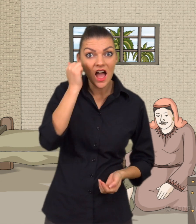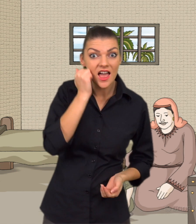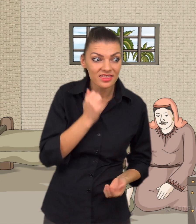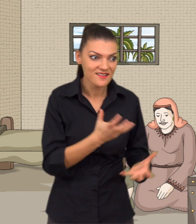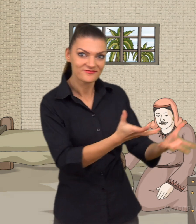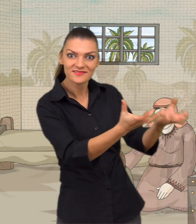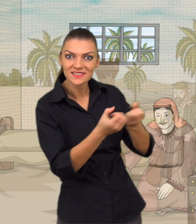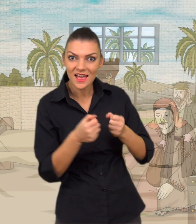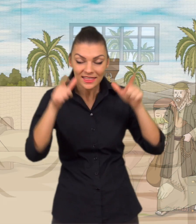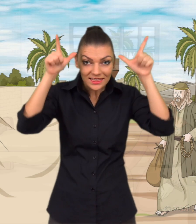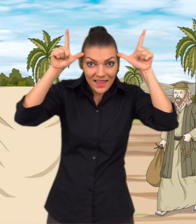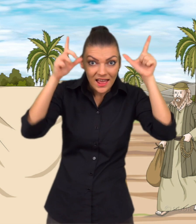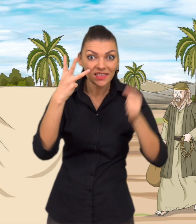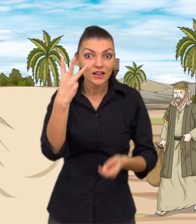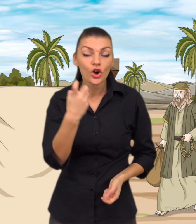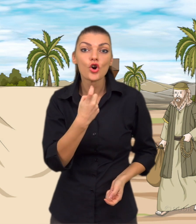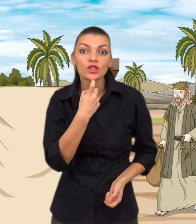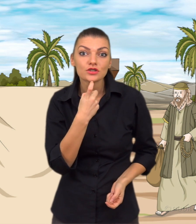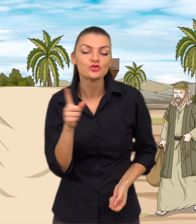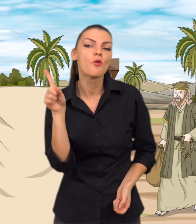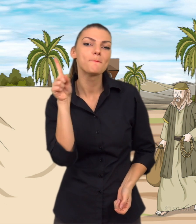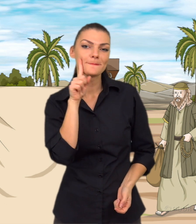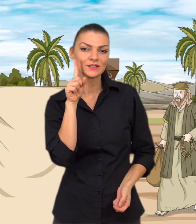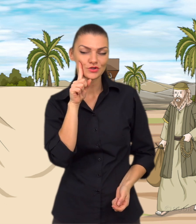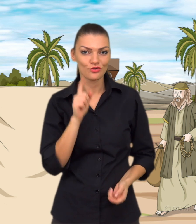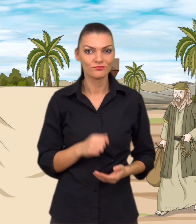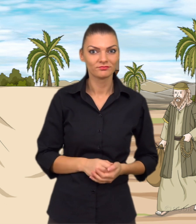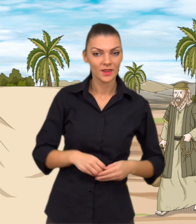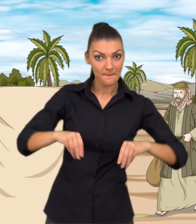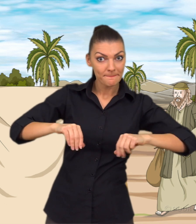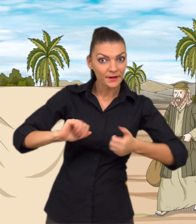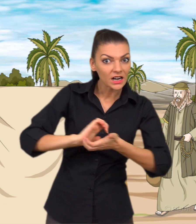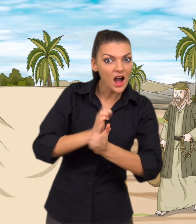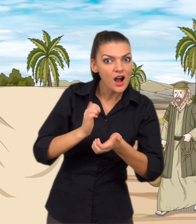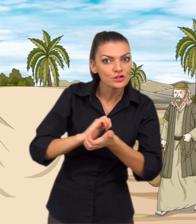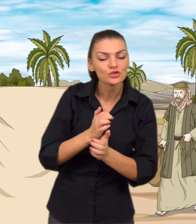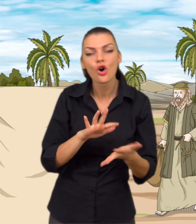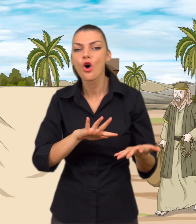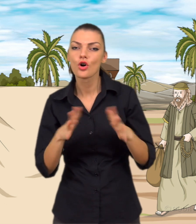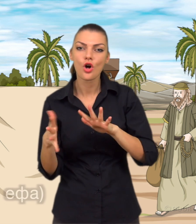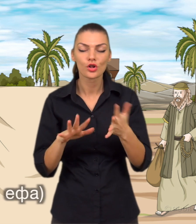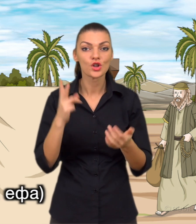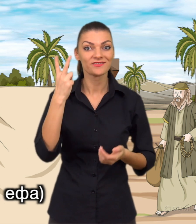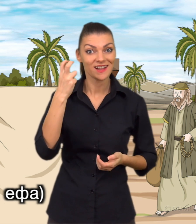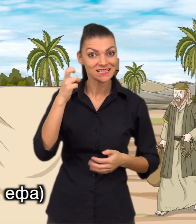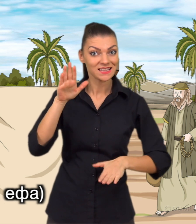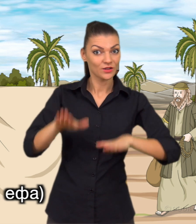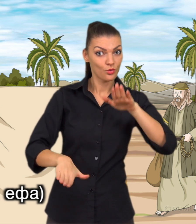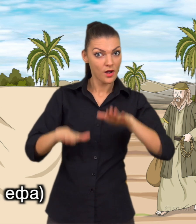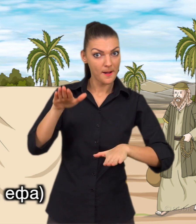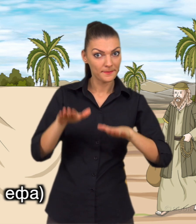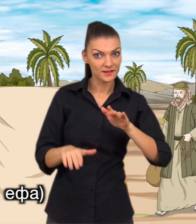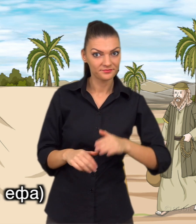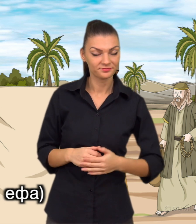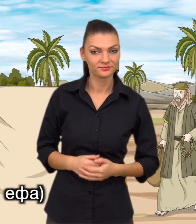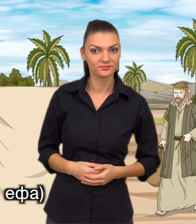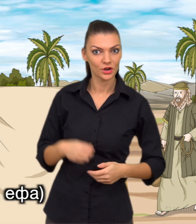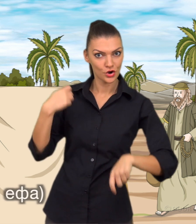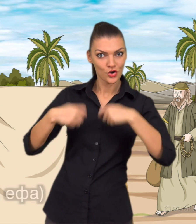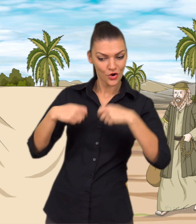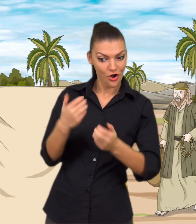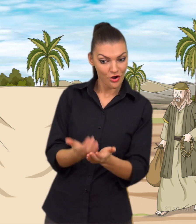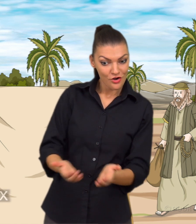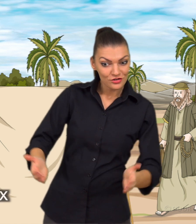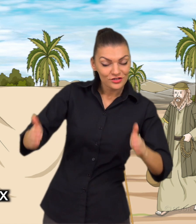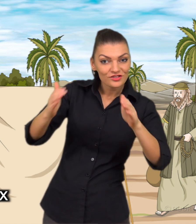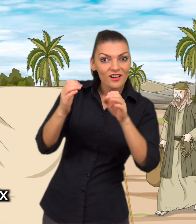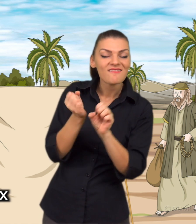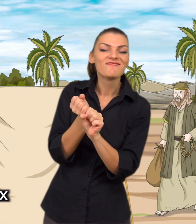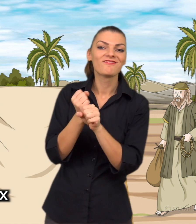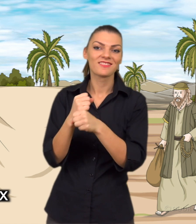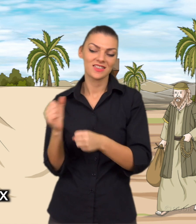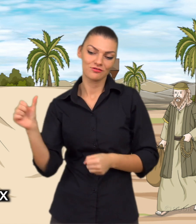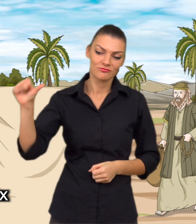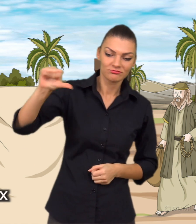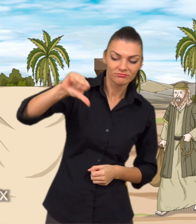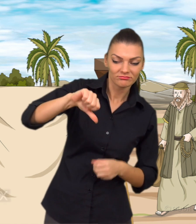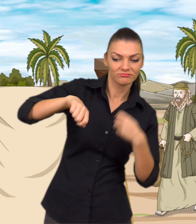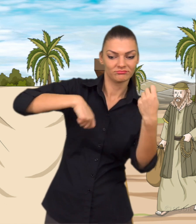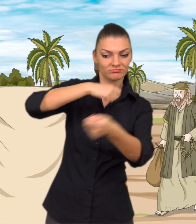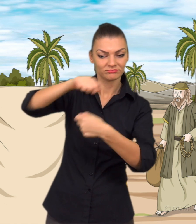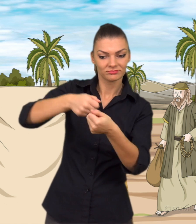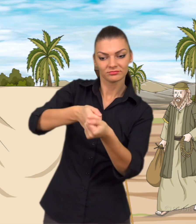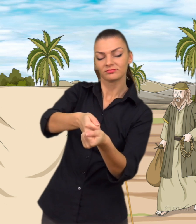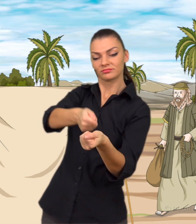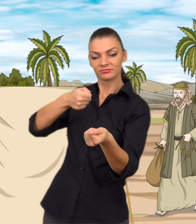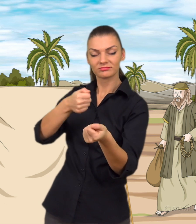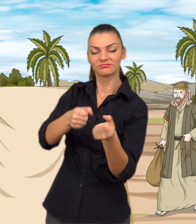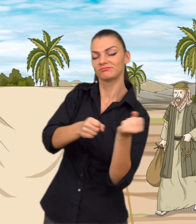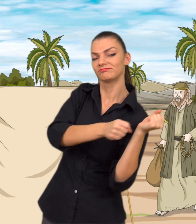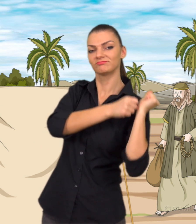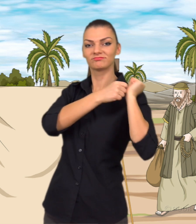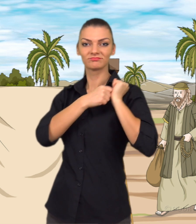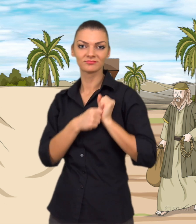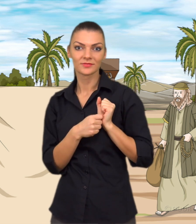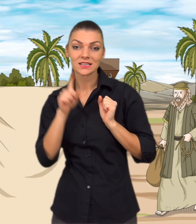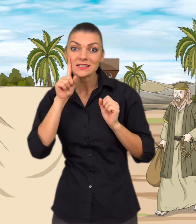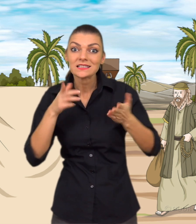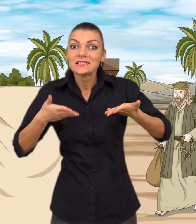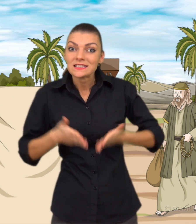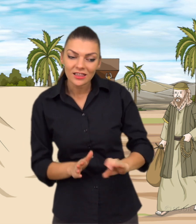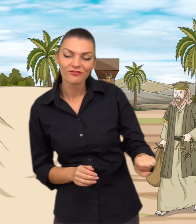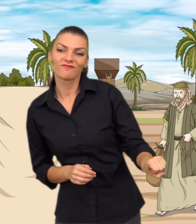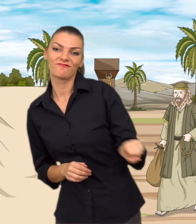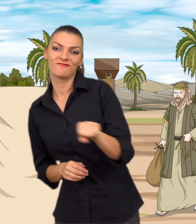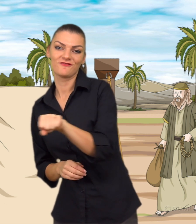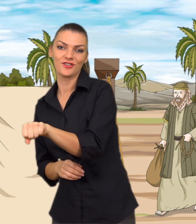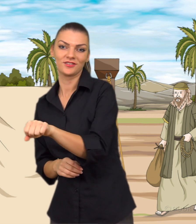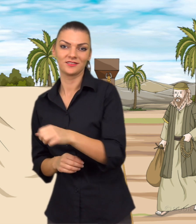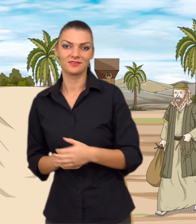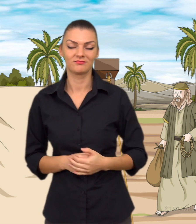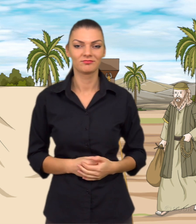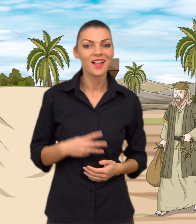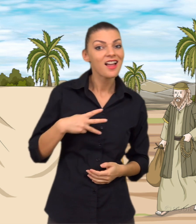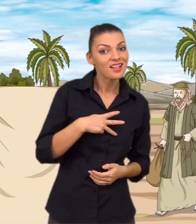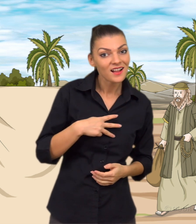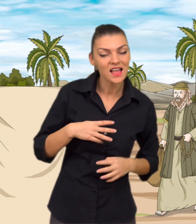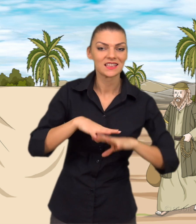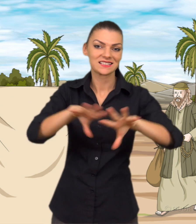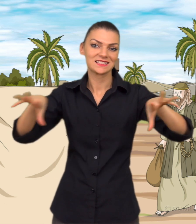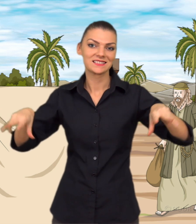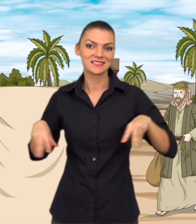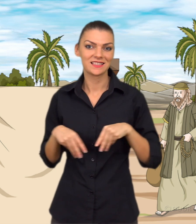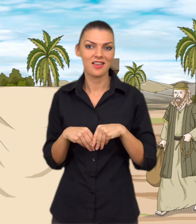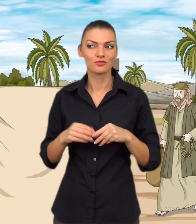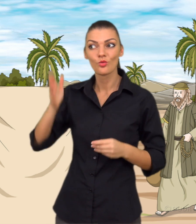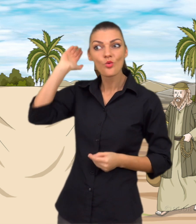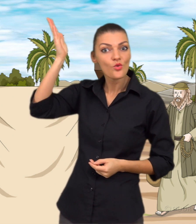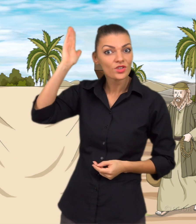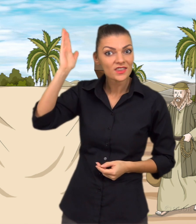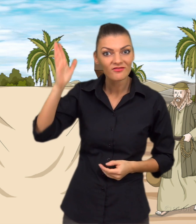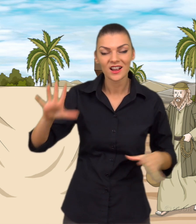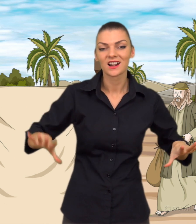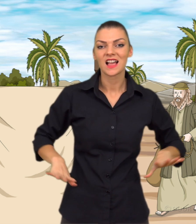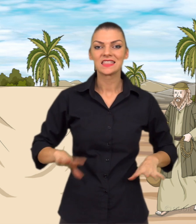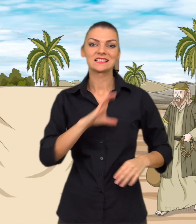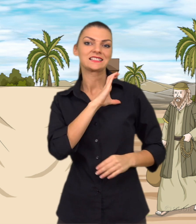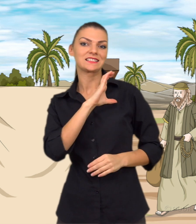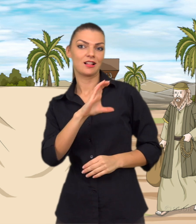Once she had weaned him, Hannah took the boy with her, along with a three-year-old bull, an ephah of flour, and a skin of wine.